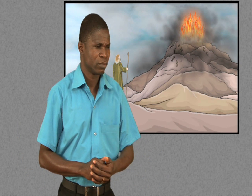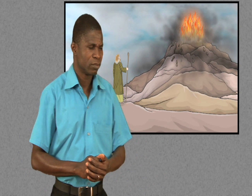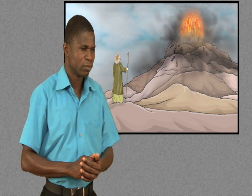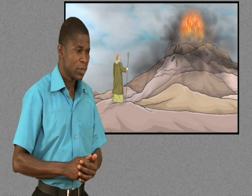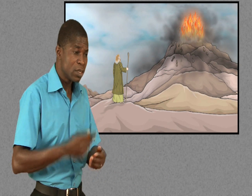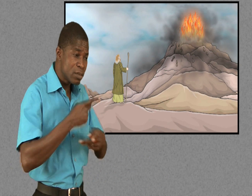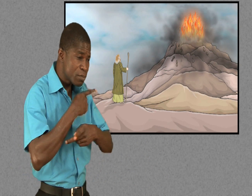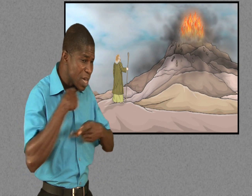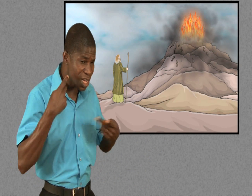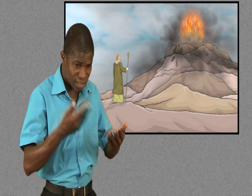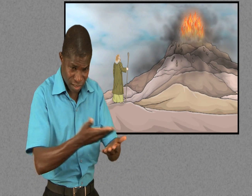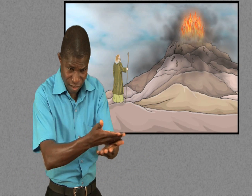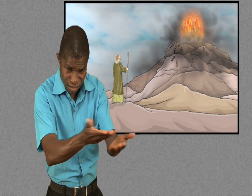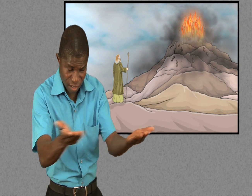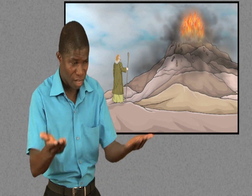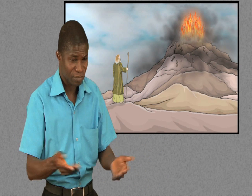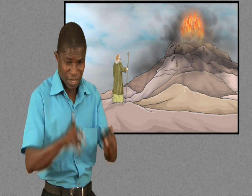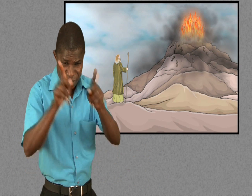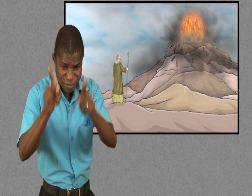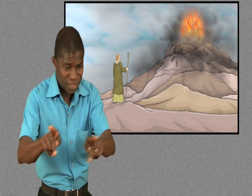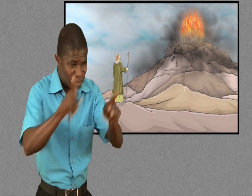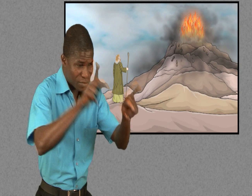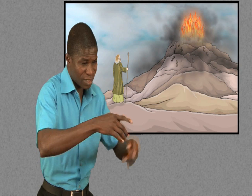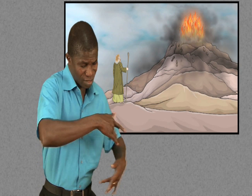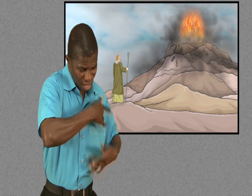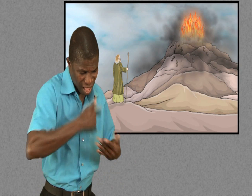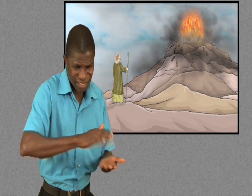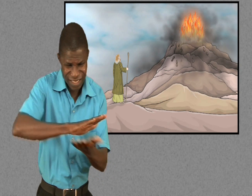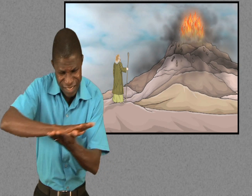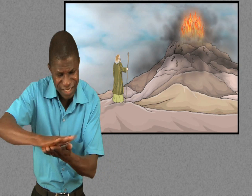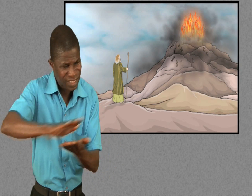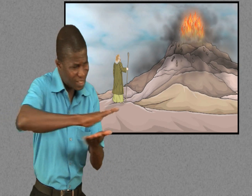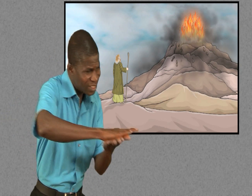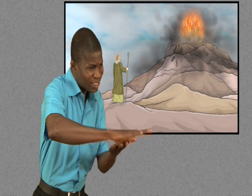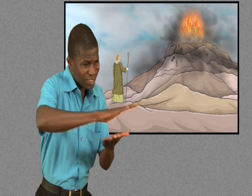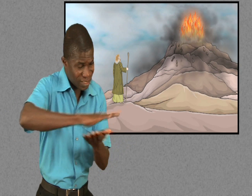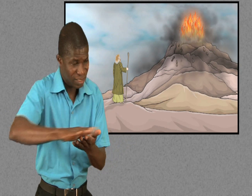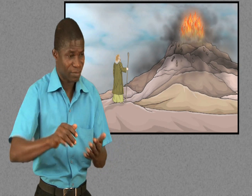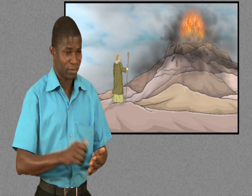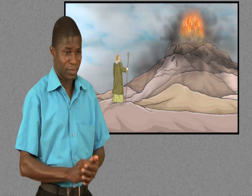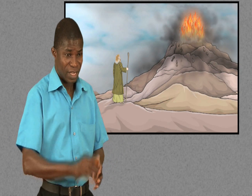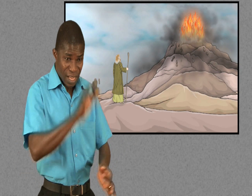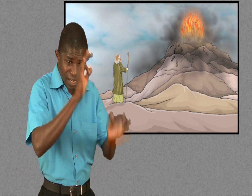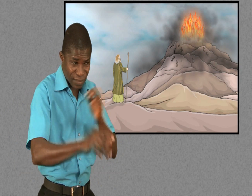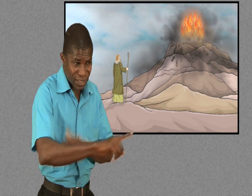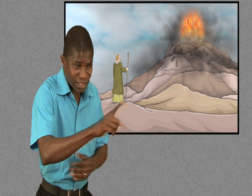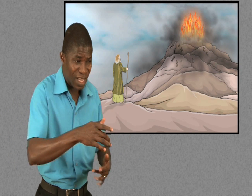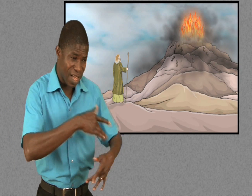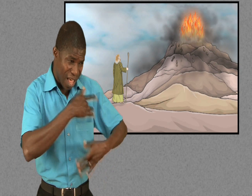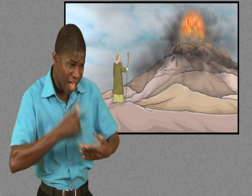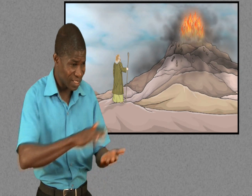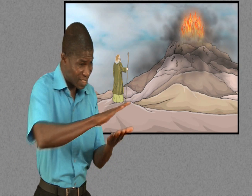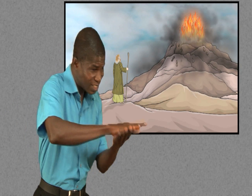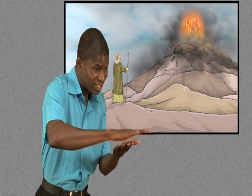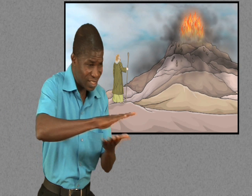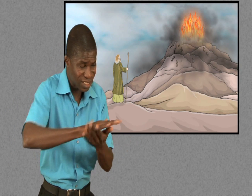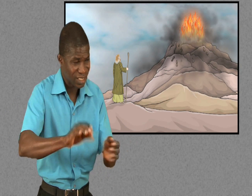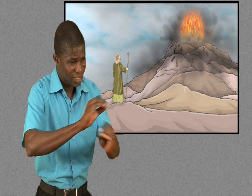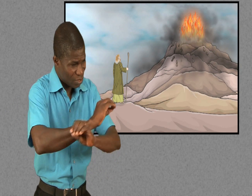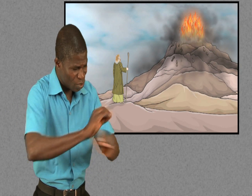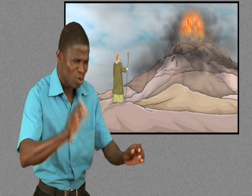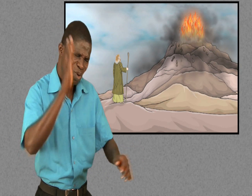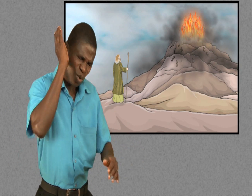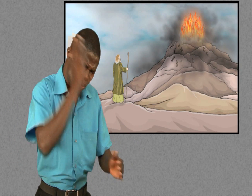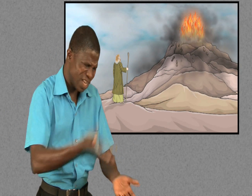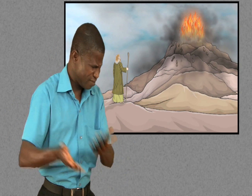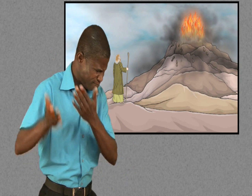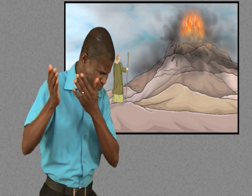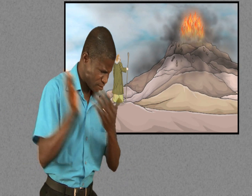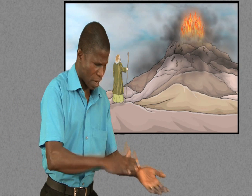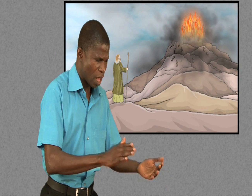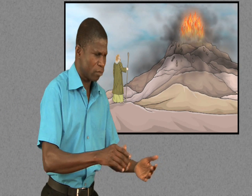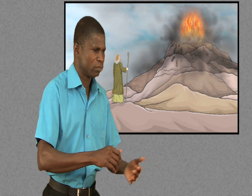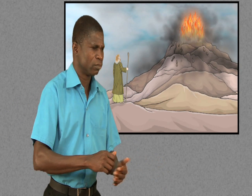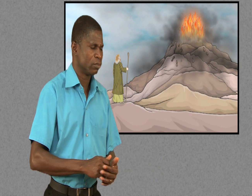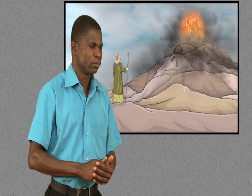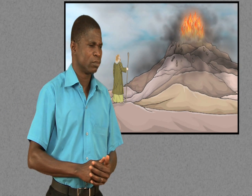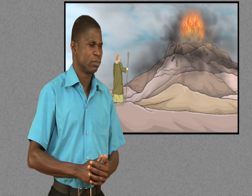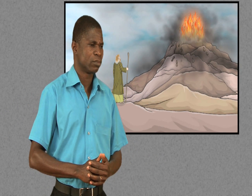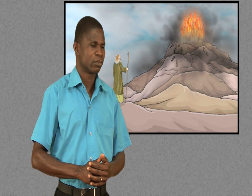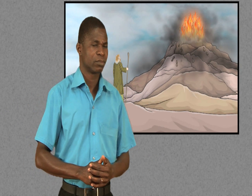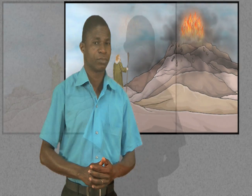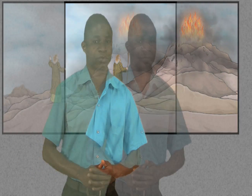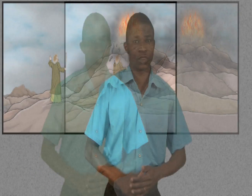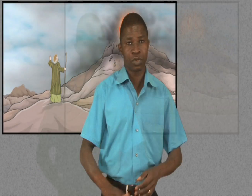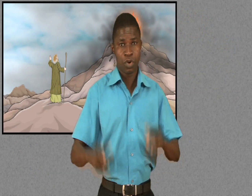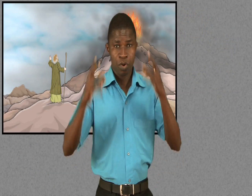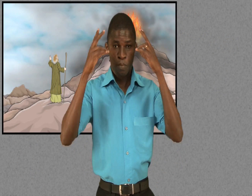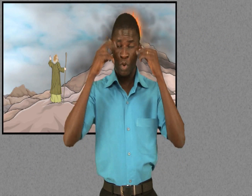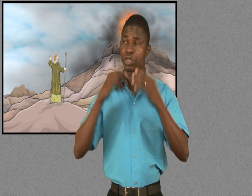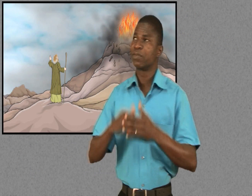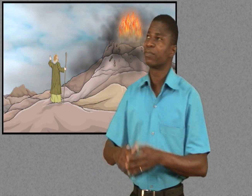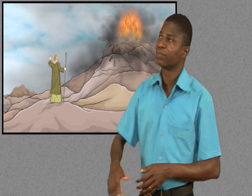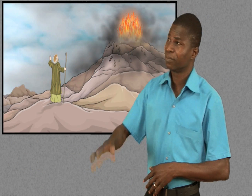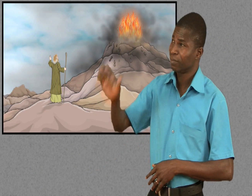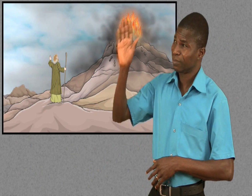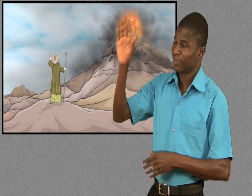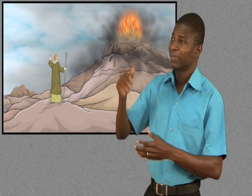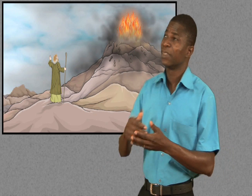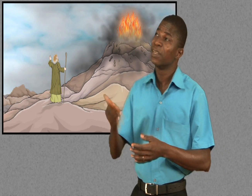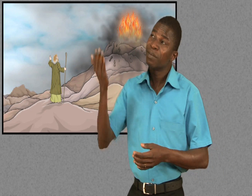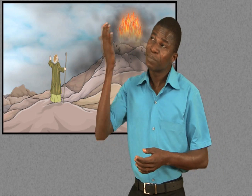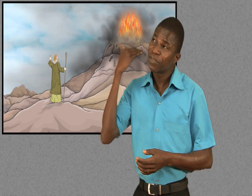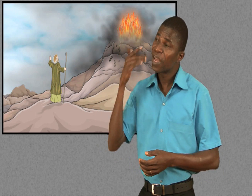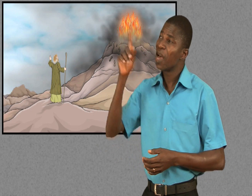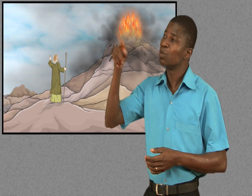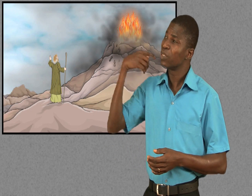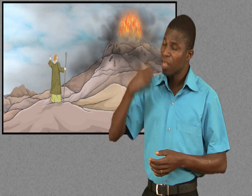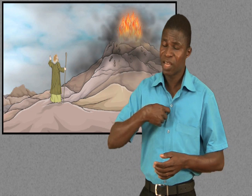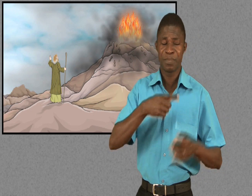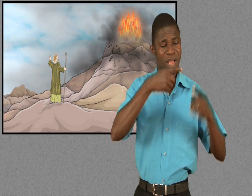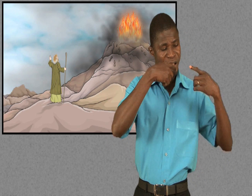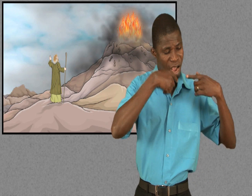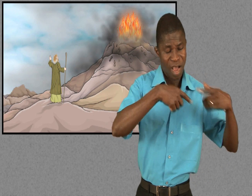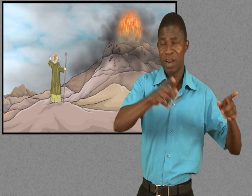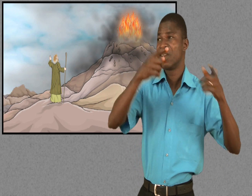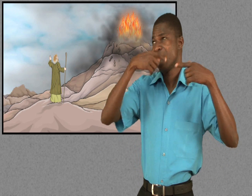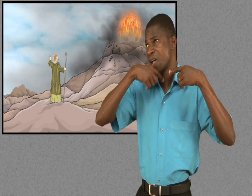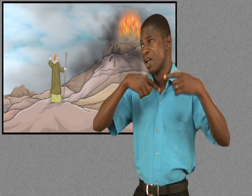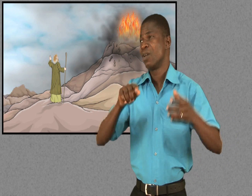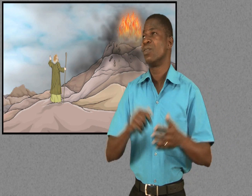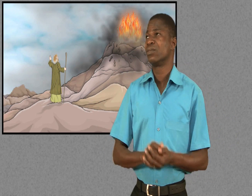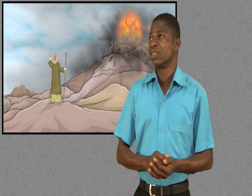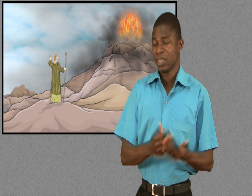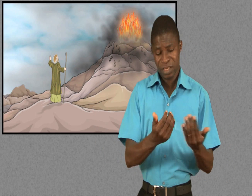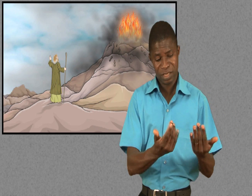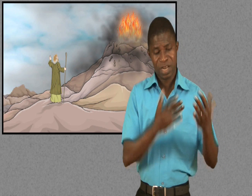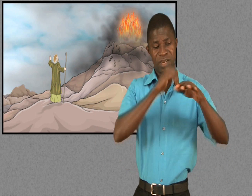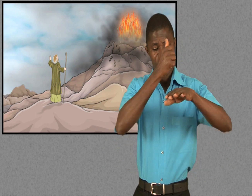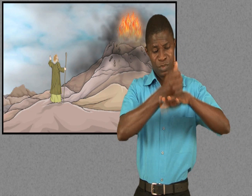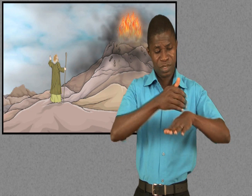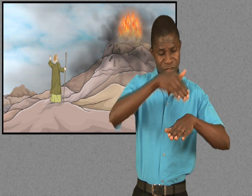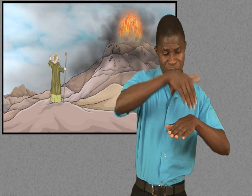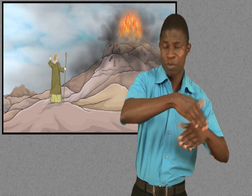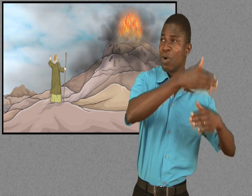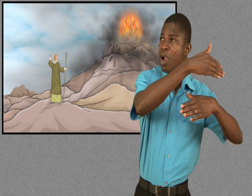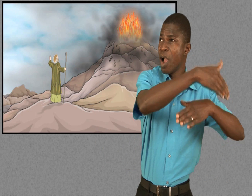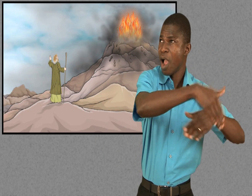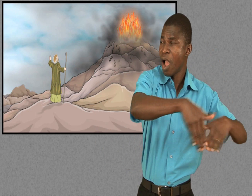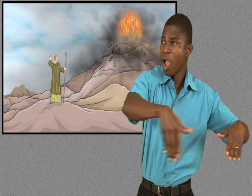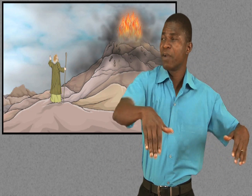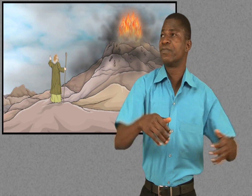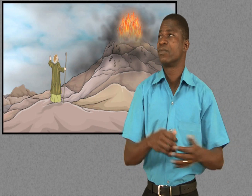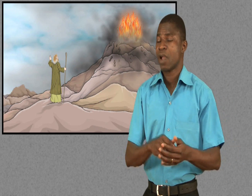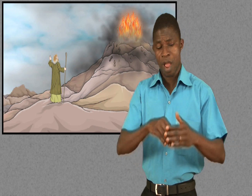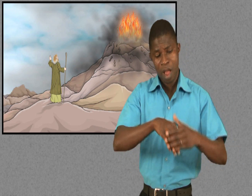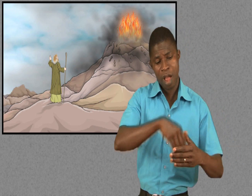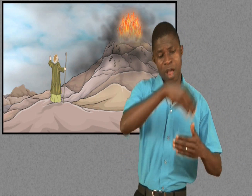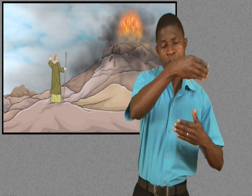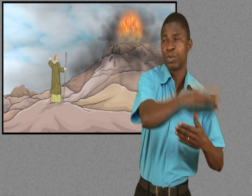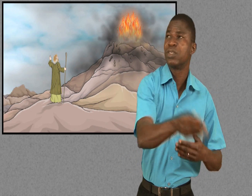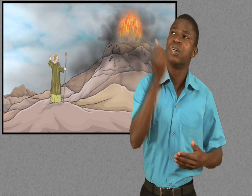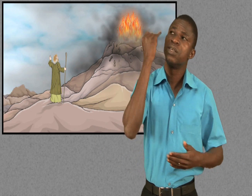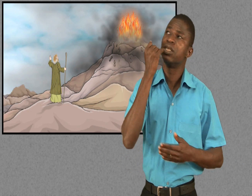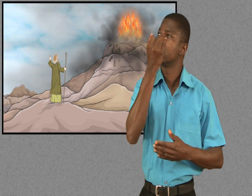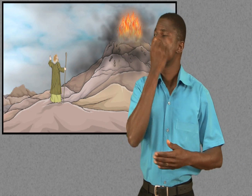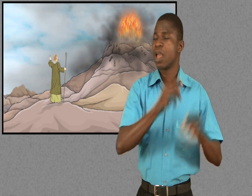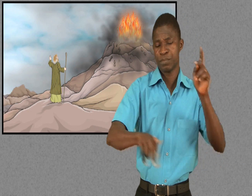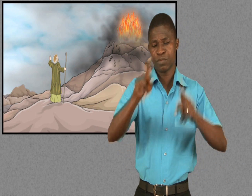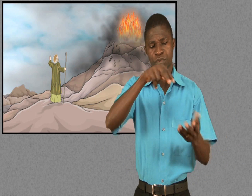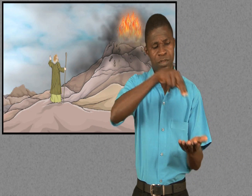Even the priests who approach the LORD must consecrate themselves, or the LORD will break out against them.”